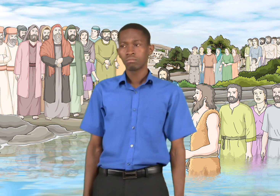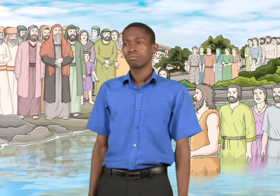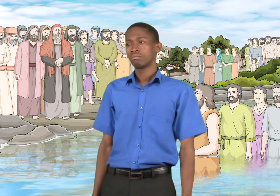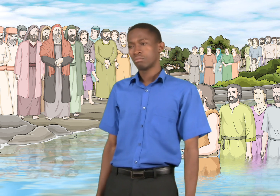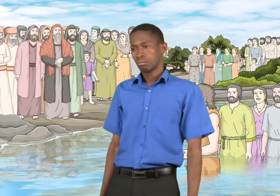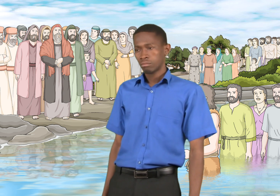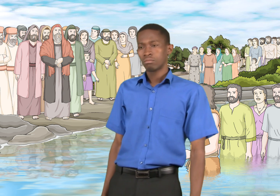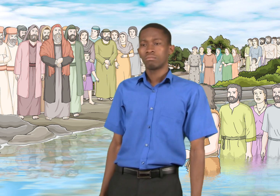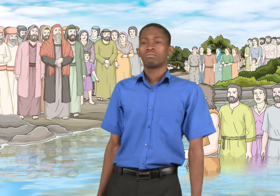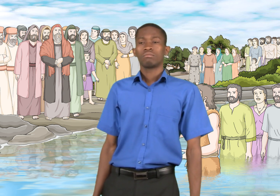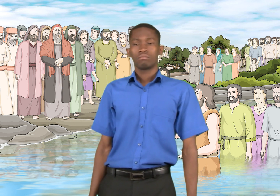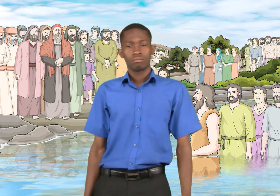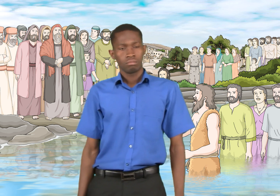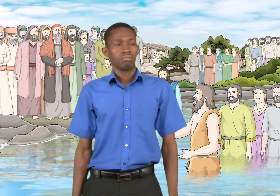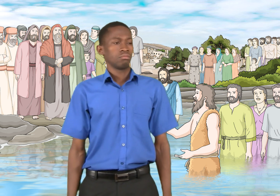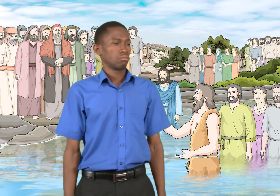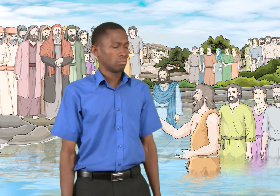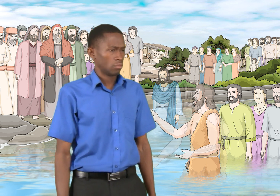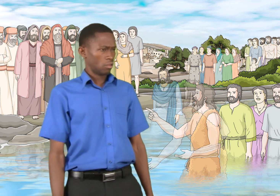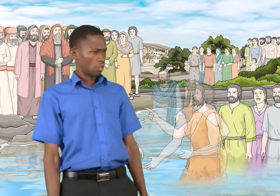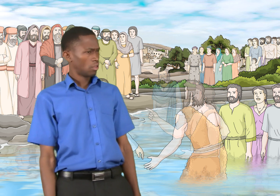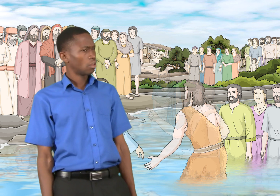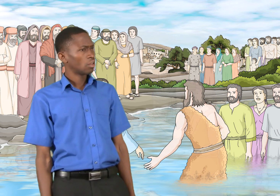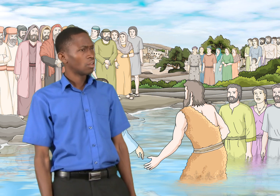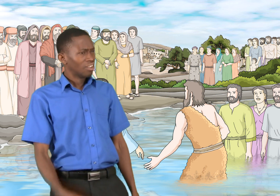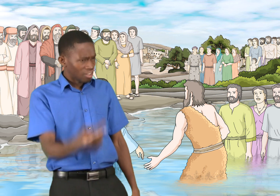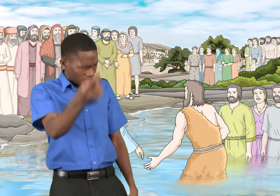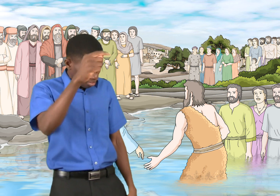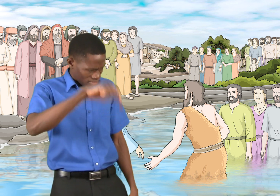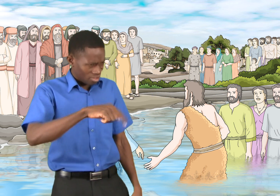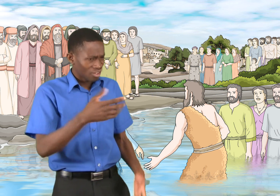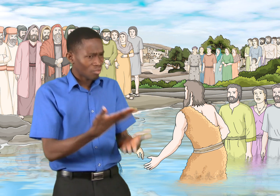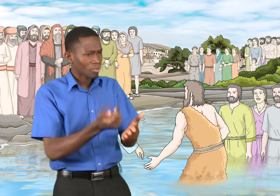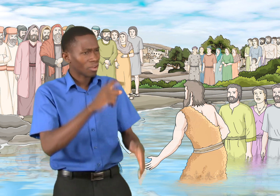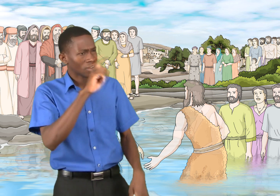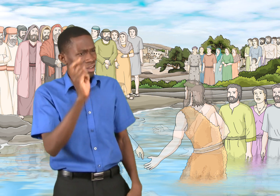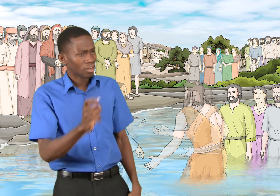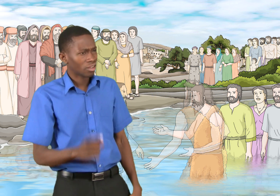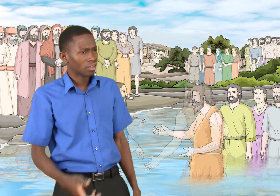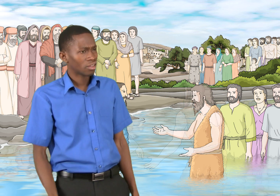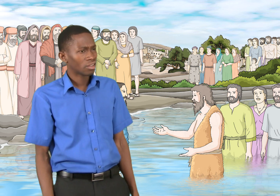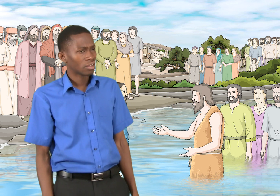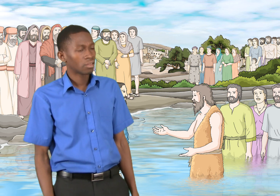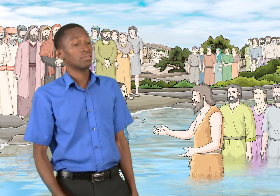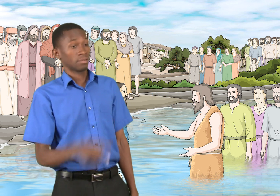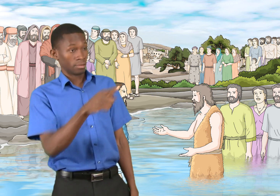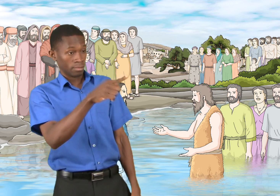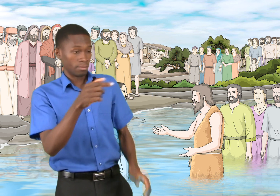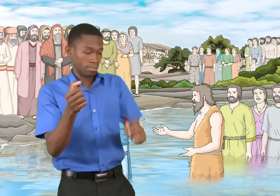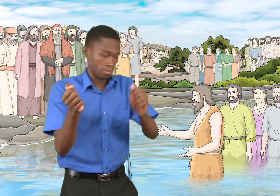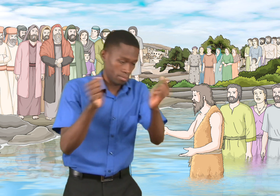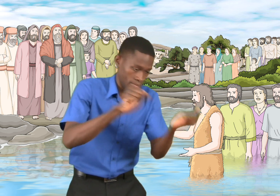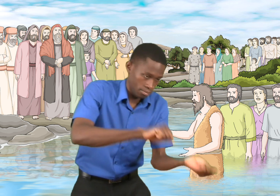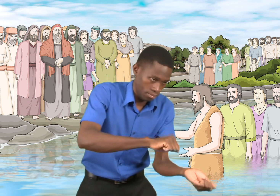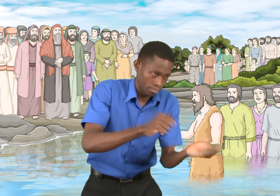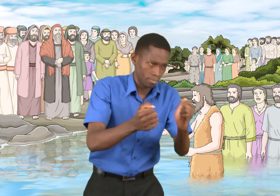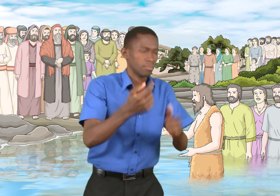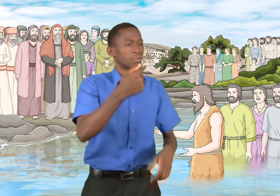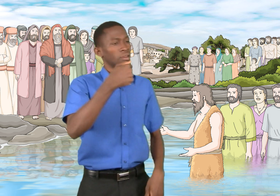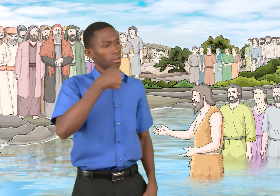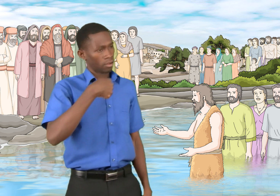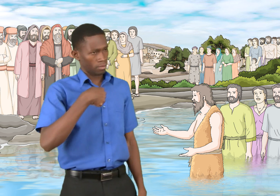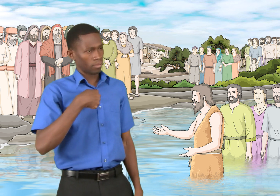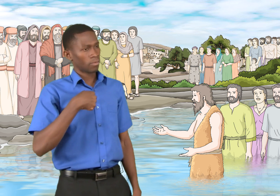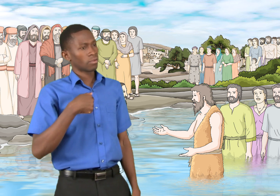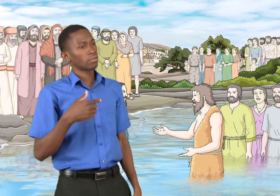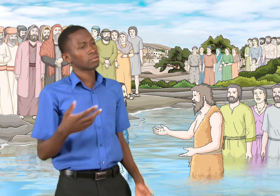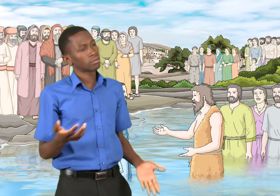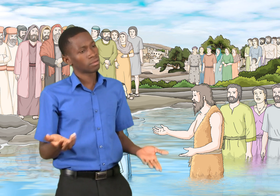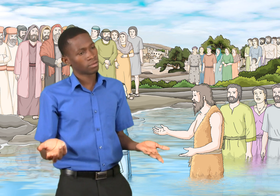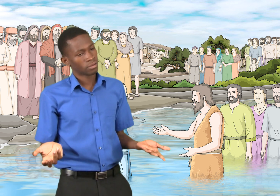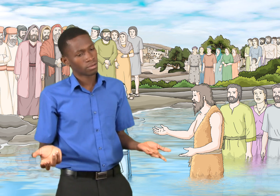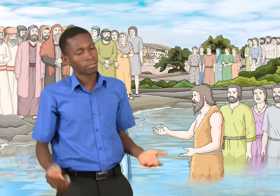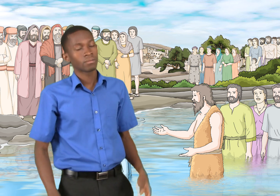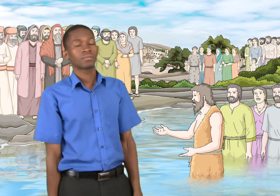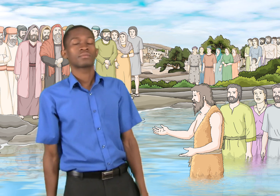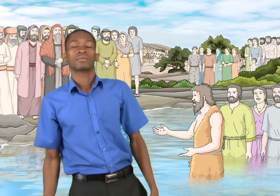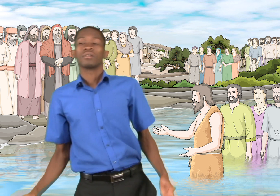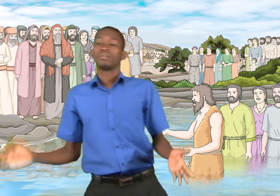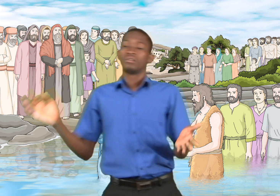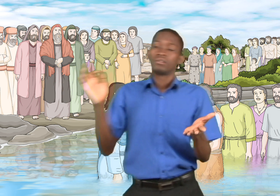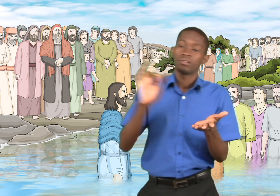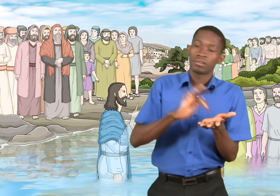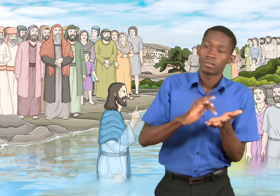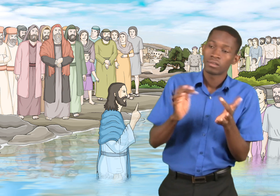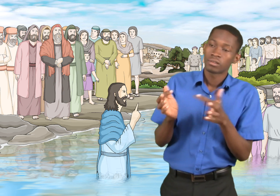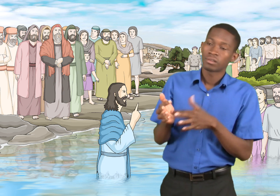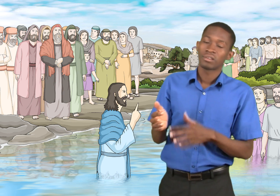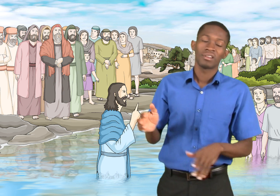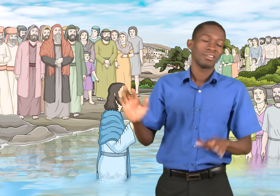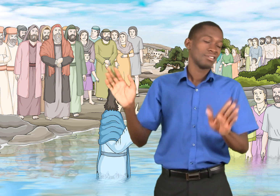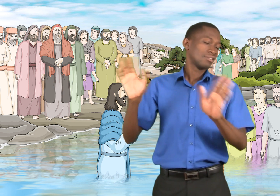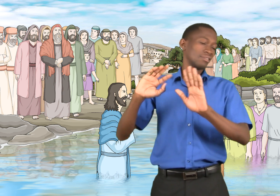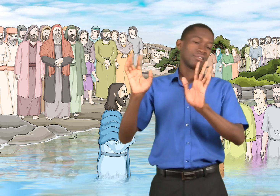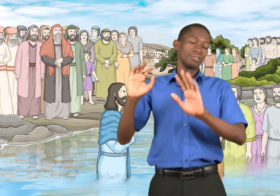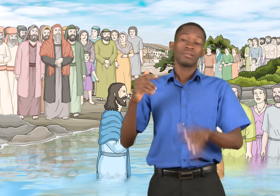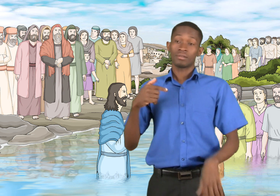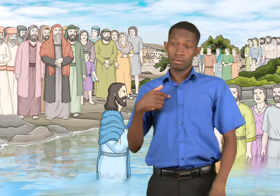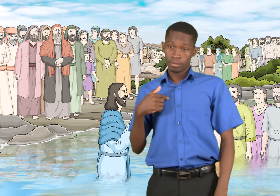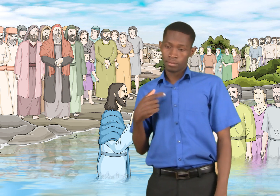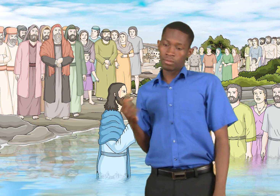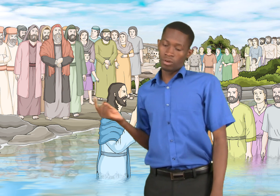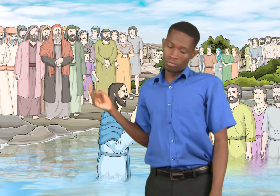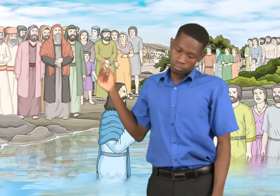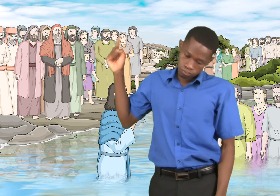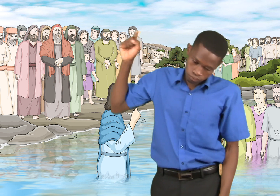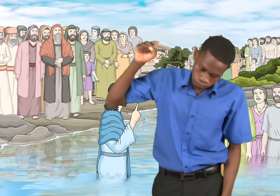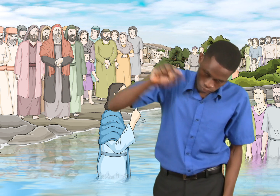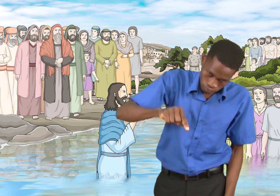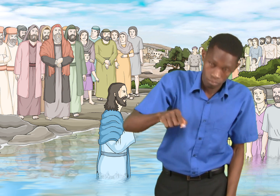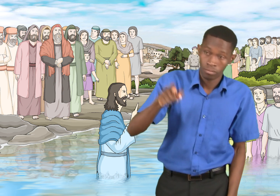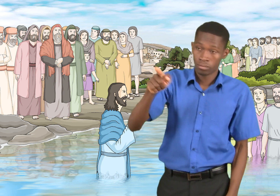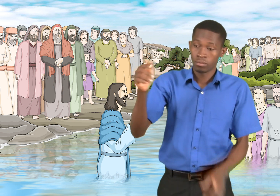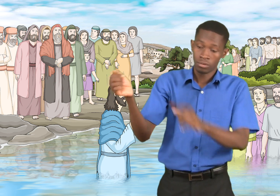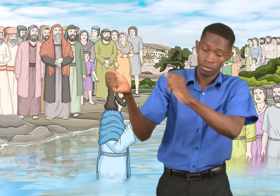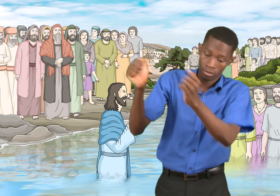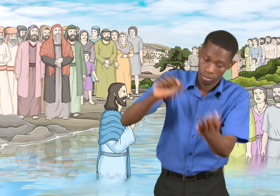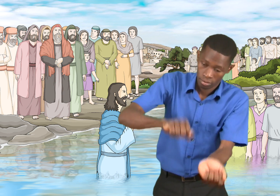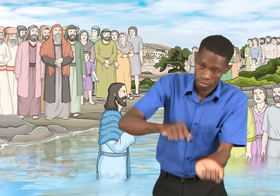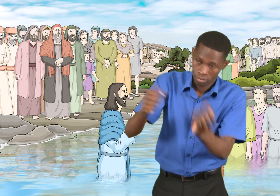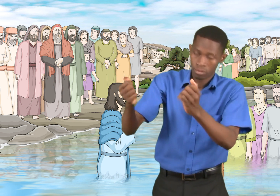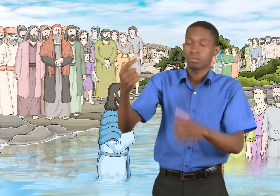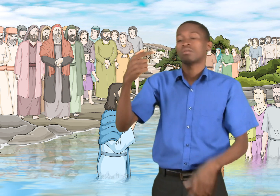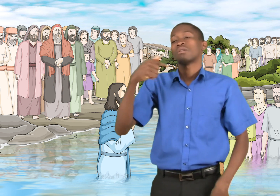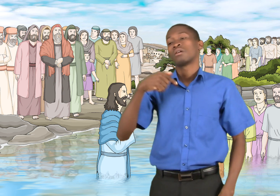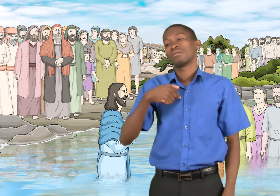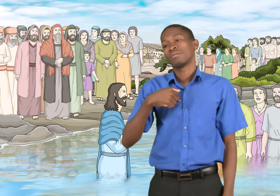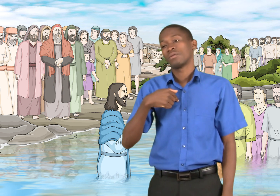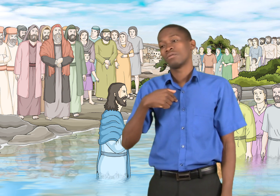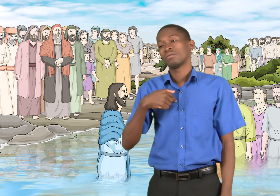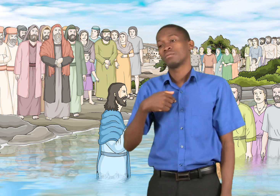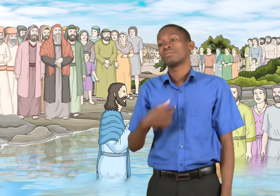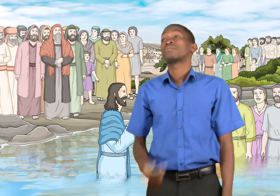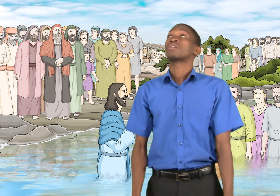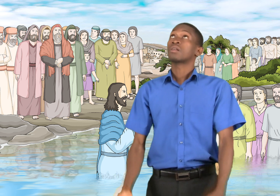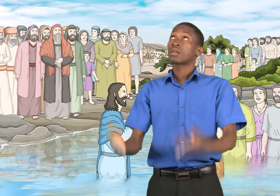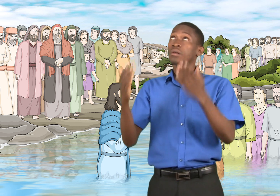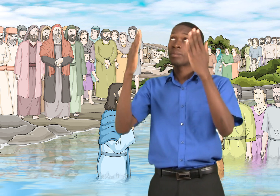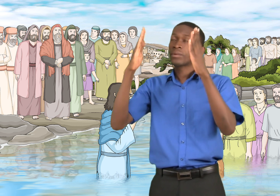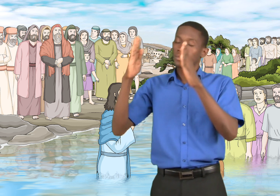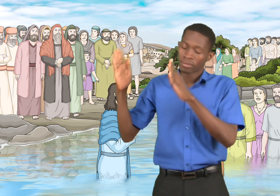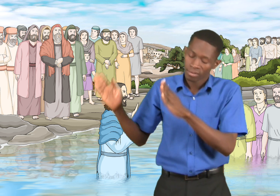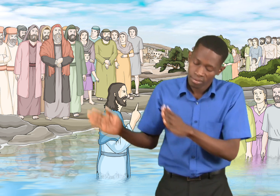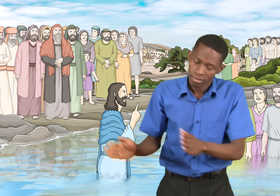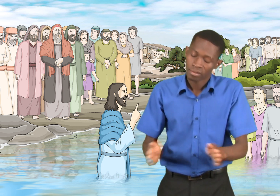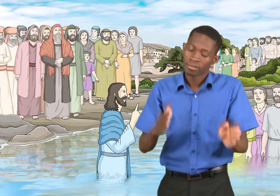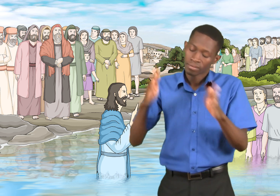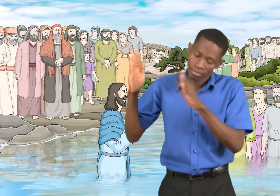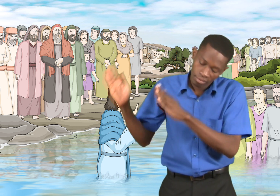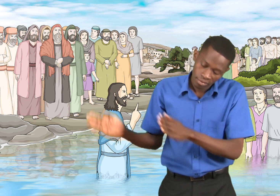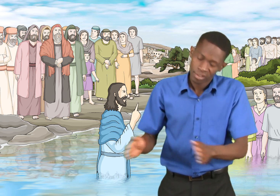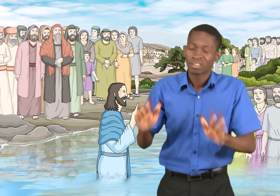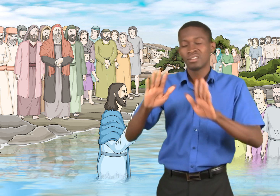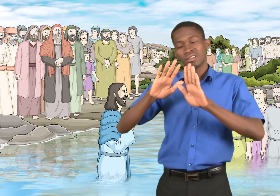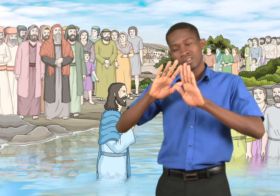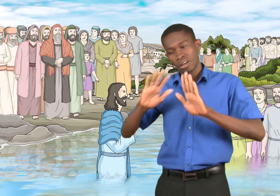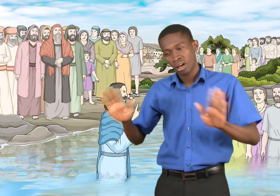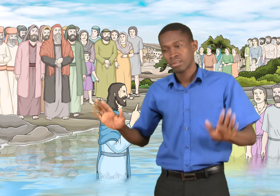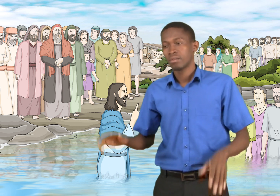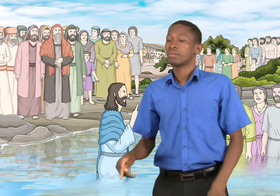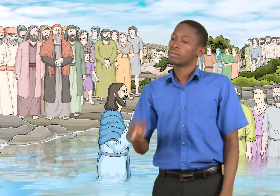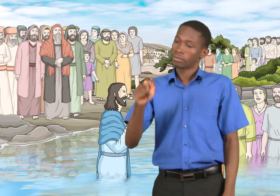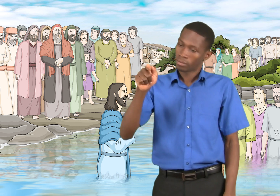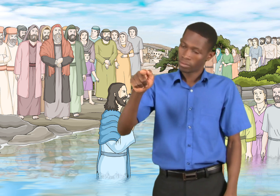But John tried to prevent Him, saying, “I need to be baptized by You, and do You come to me?”